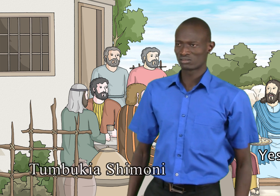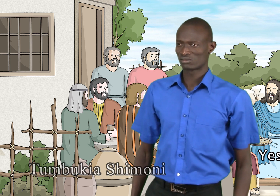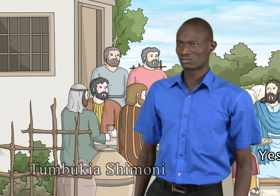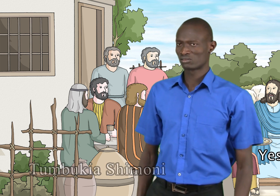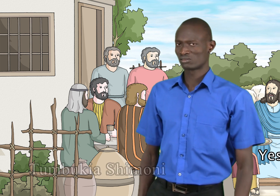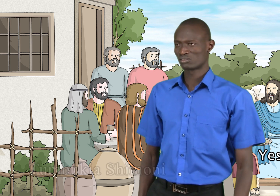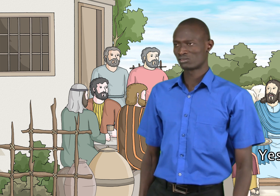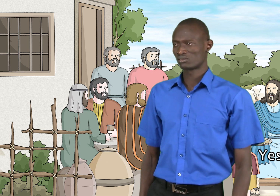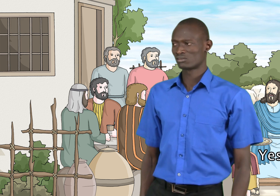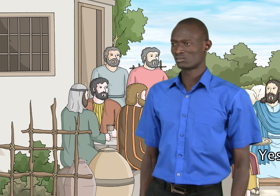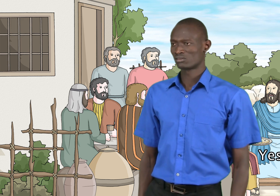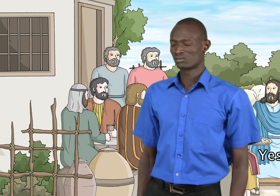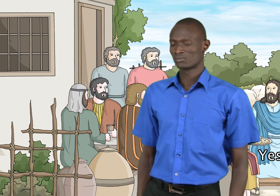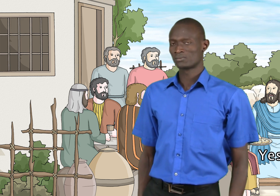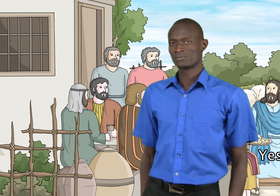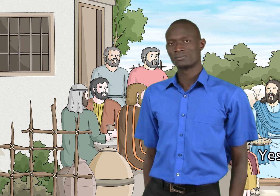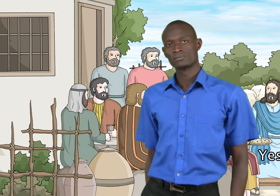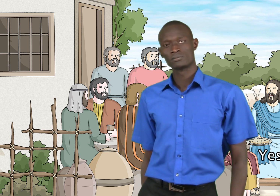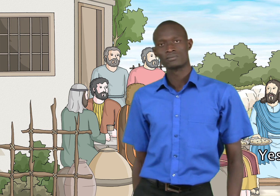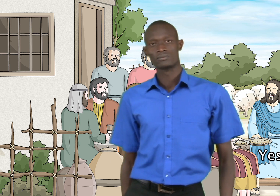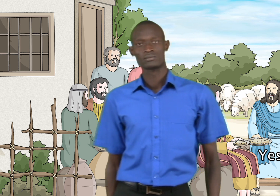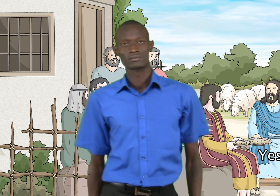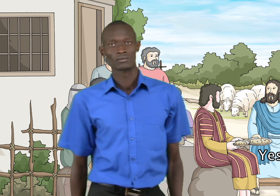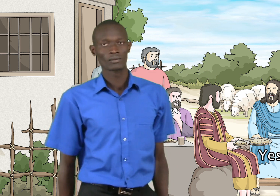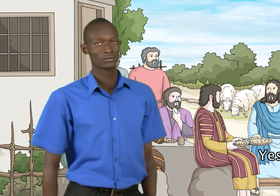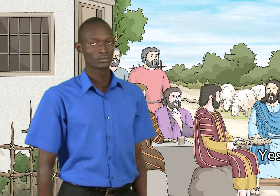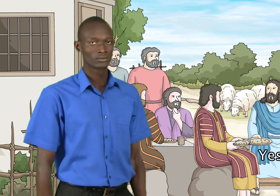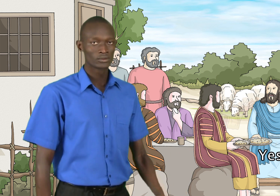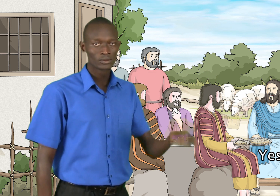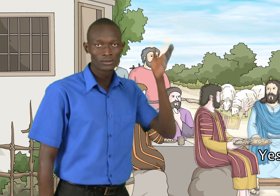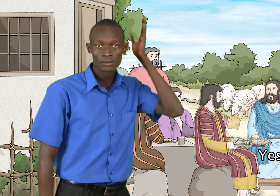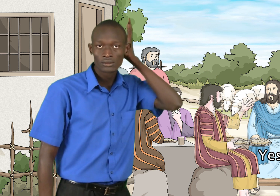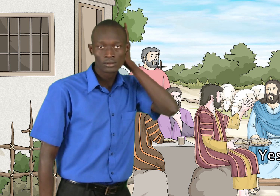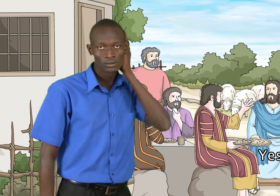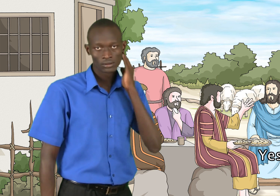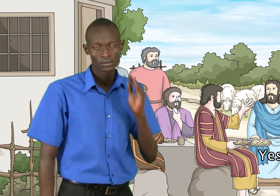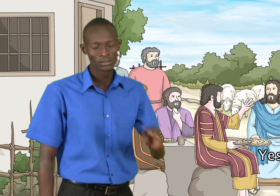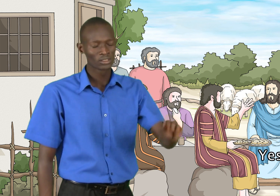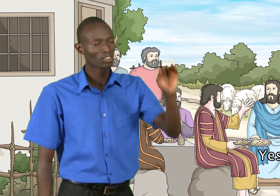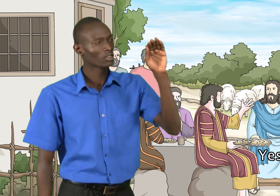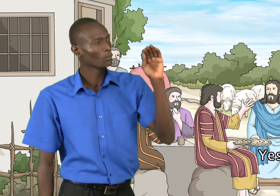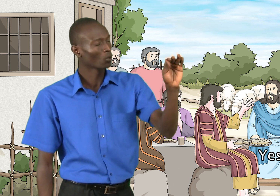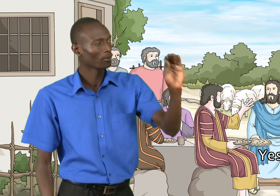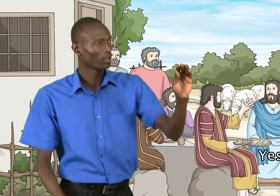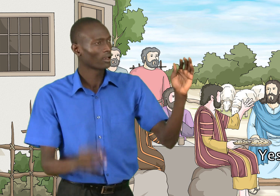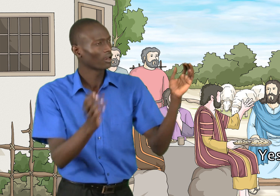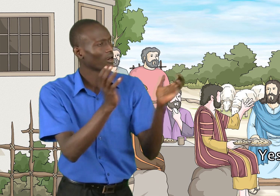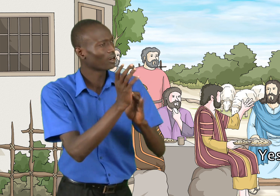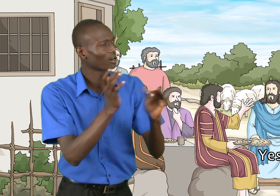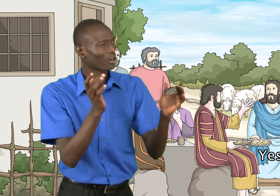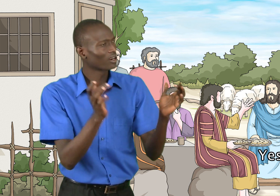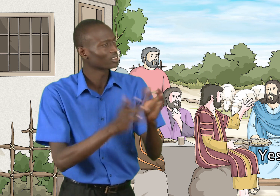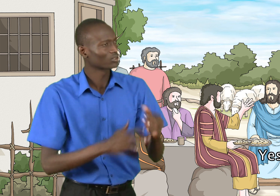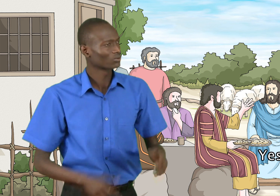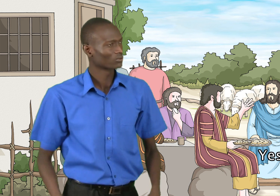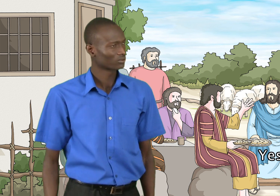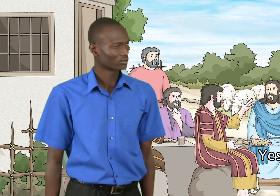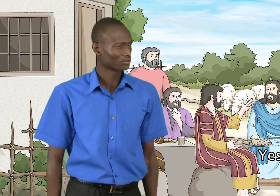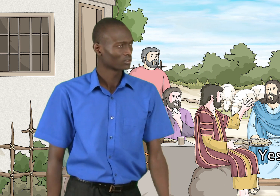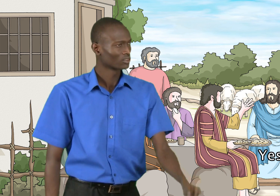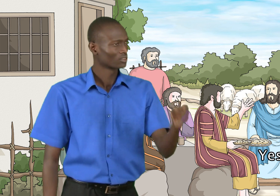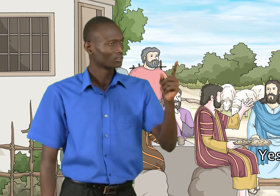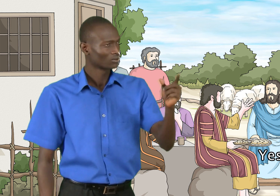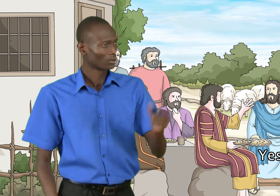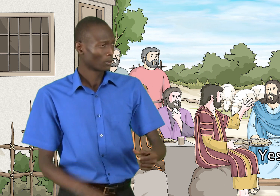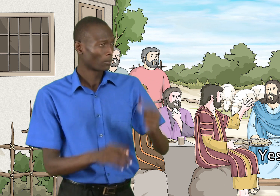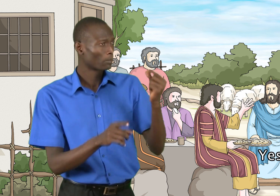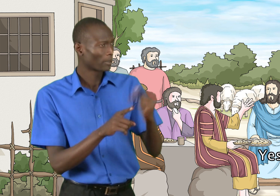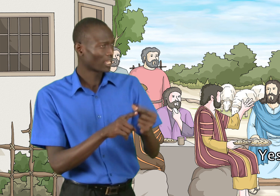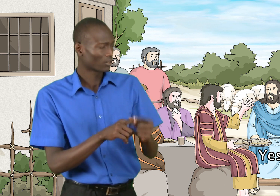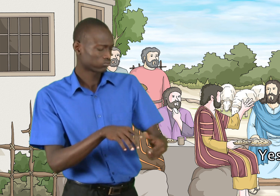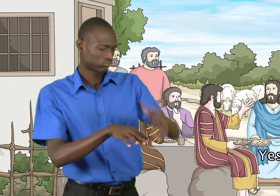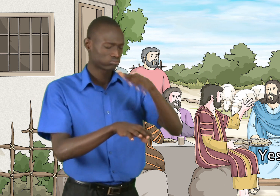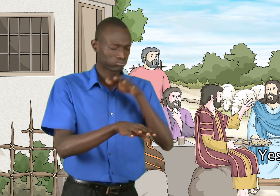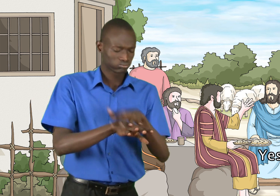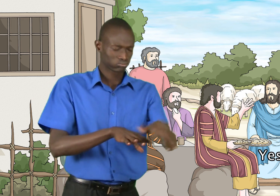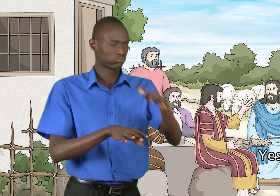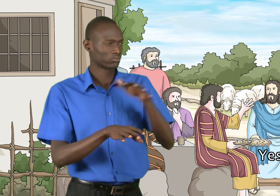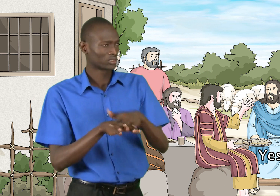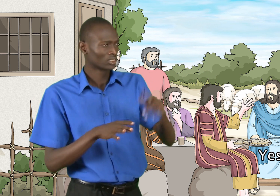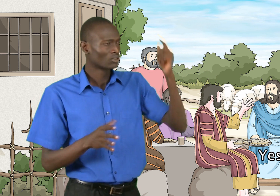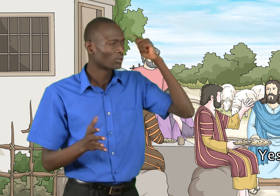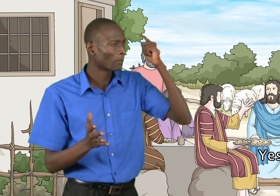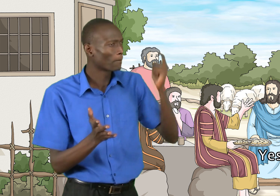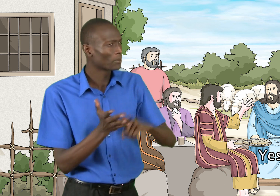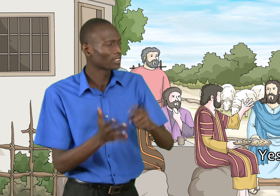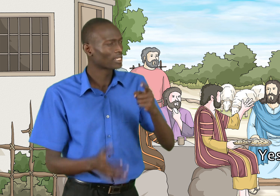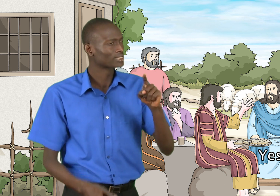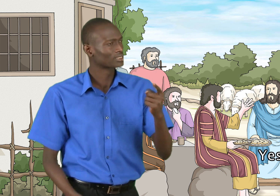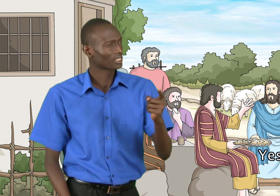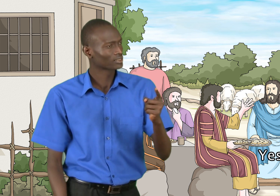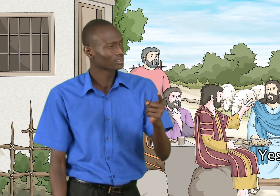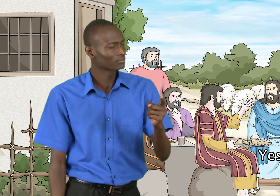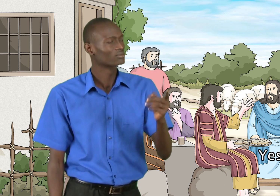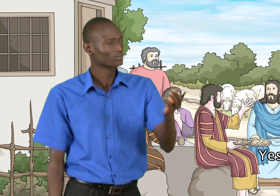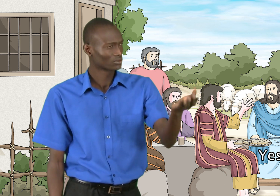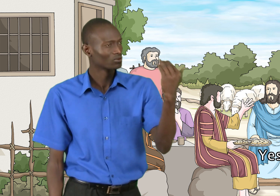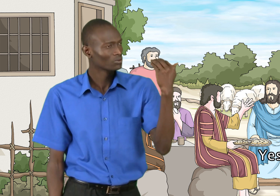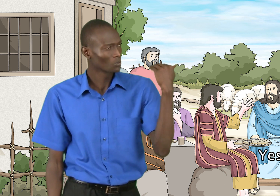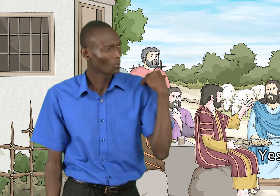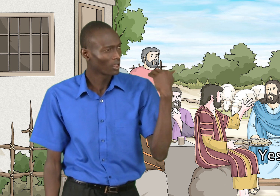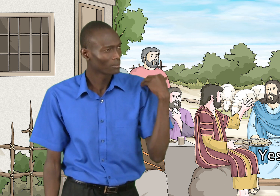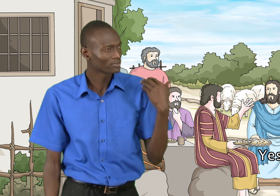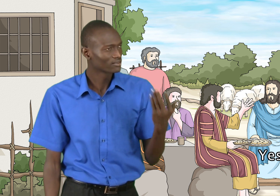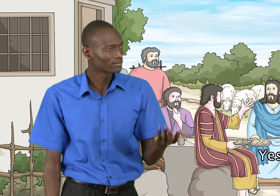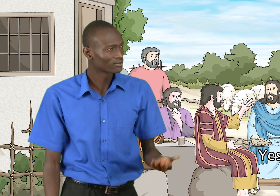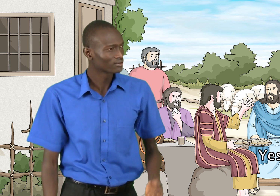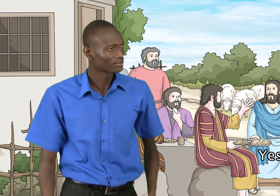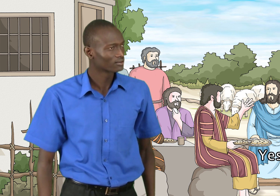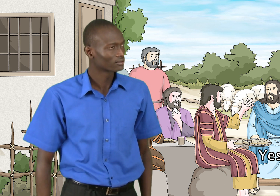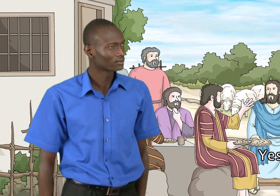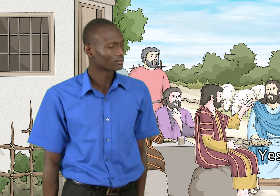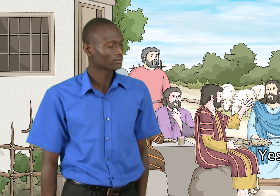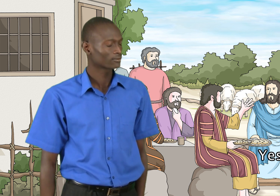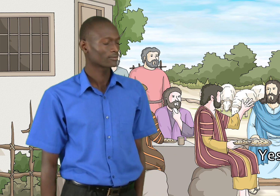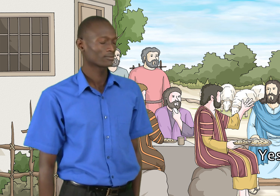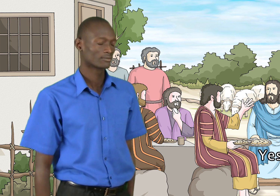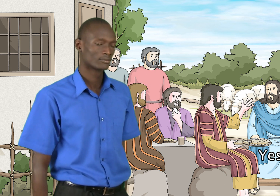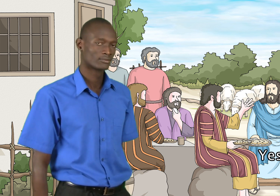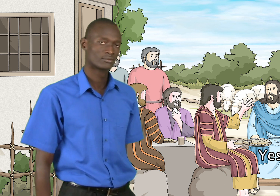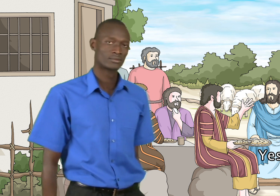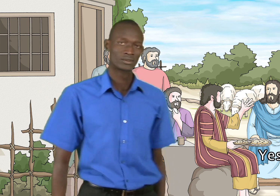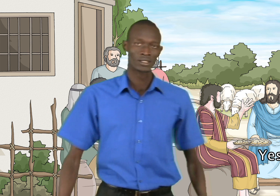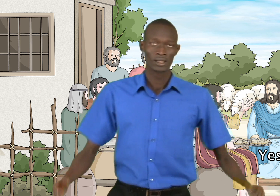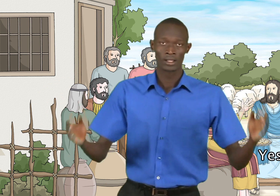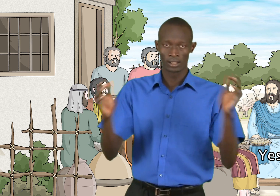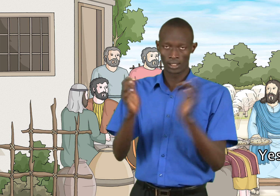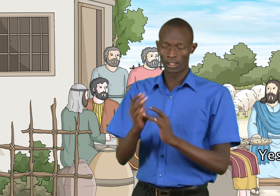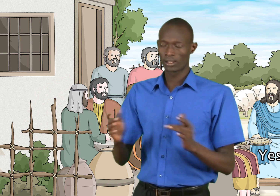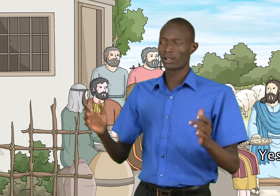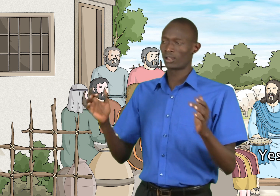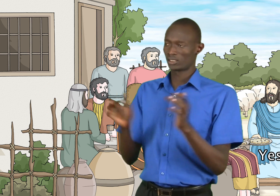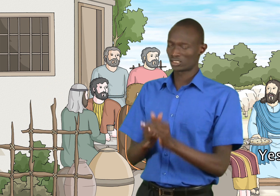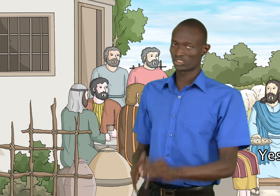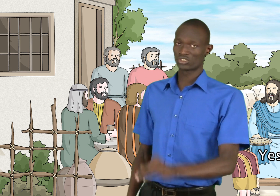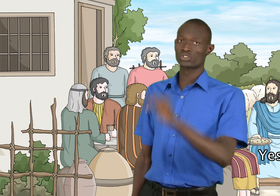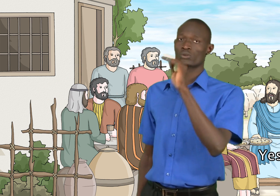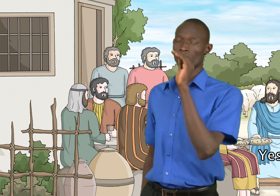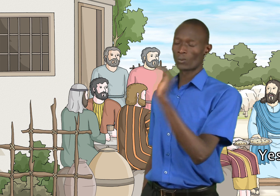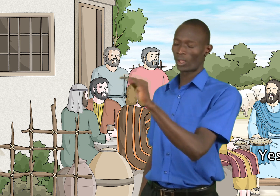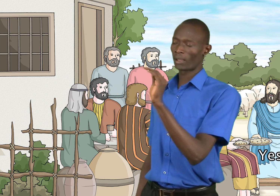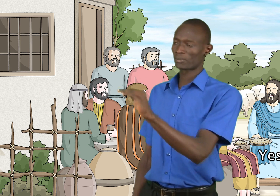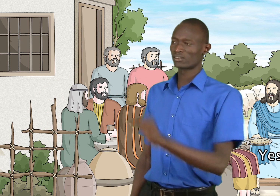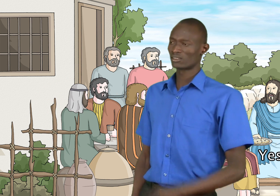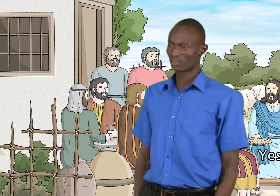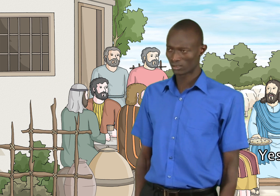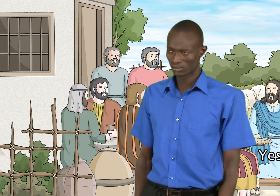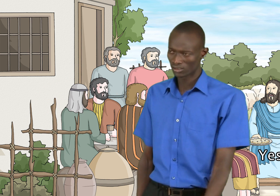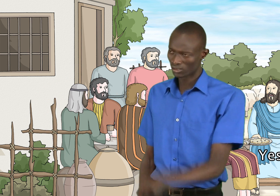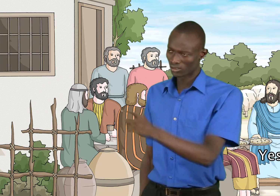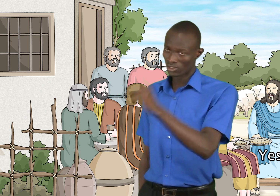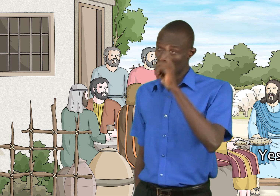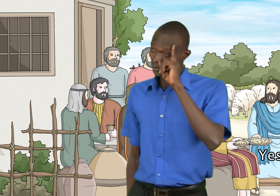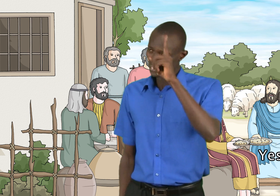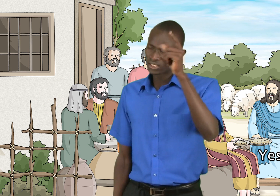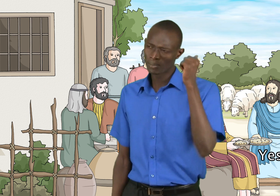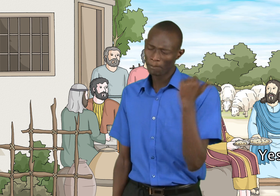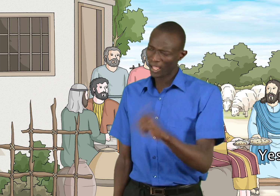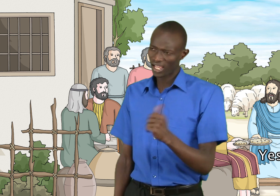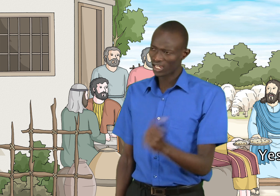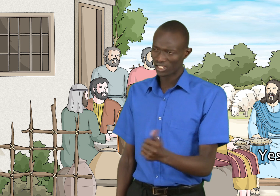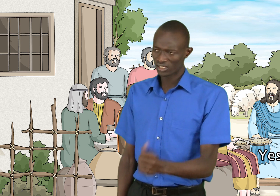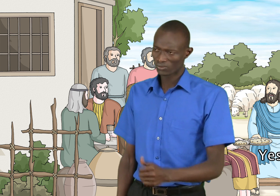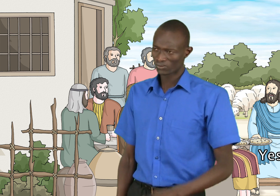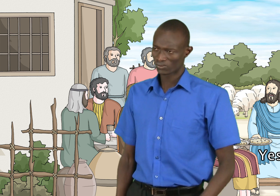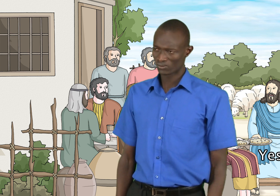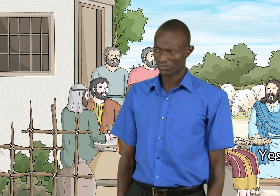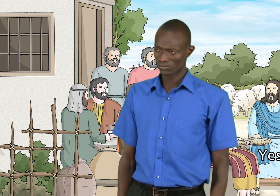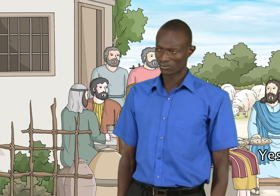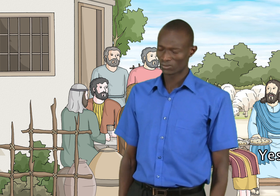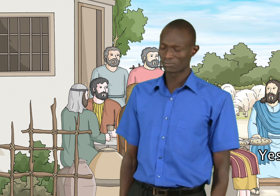Peter said to Him, “Explain this parable to us.” “Do you still not understand?”